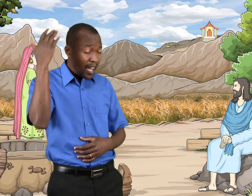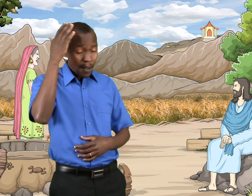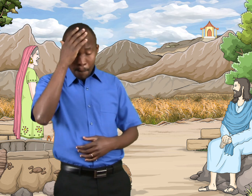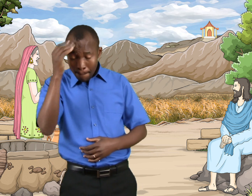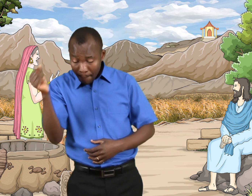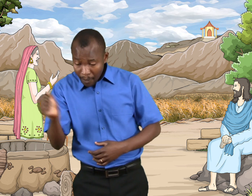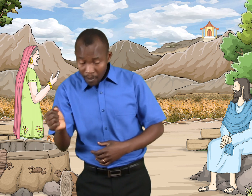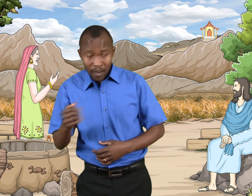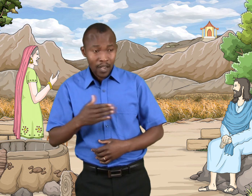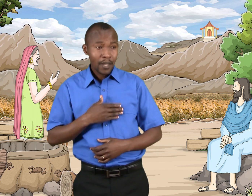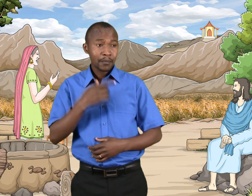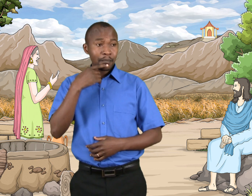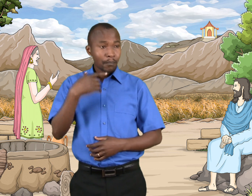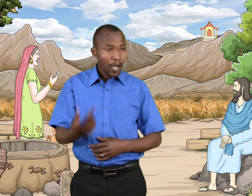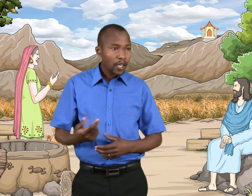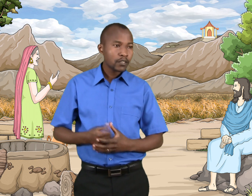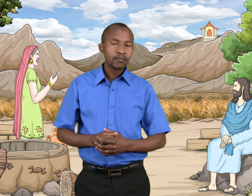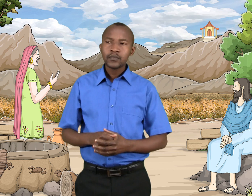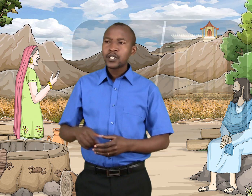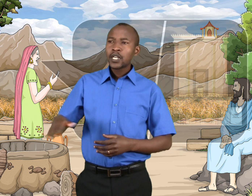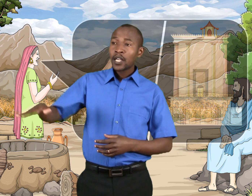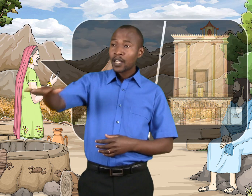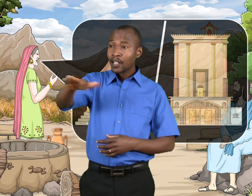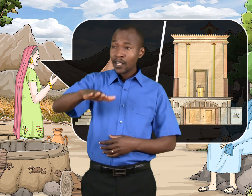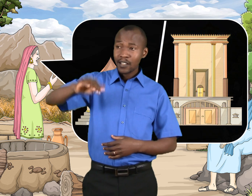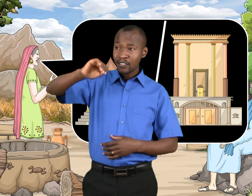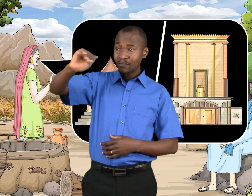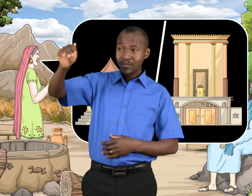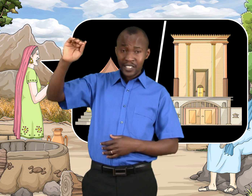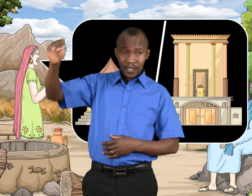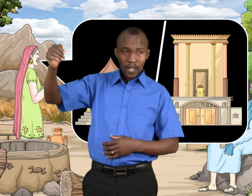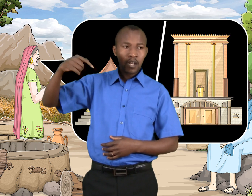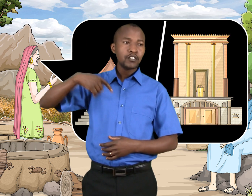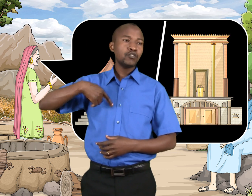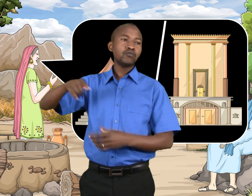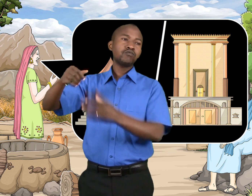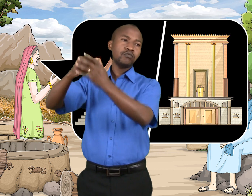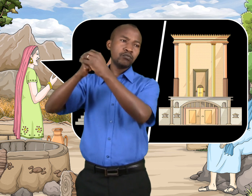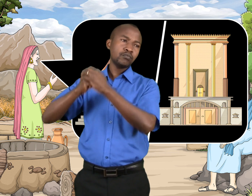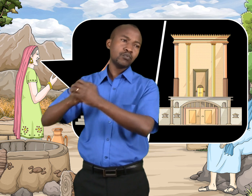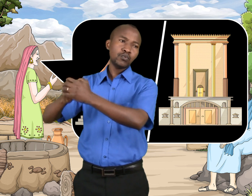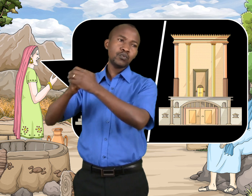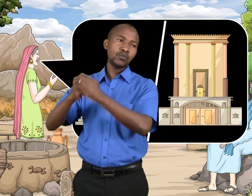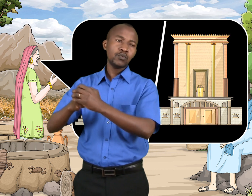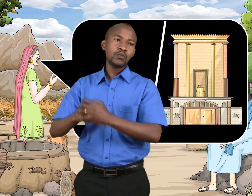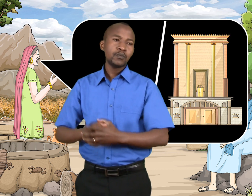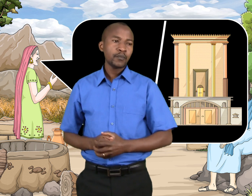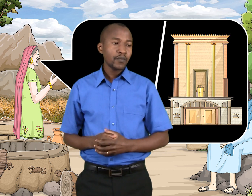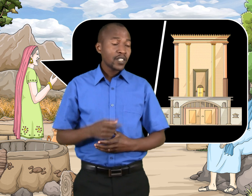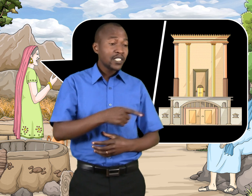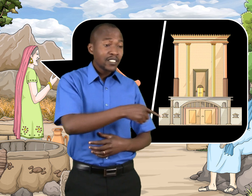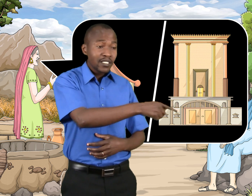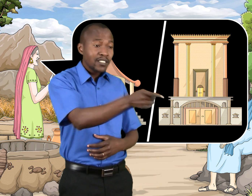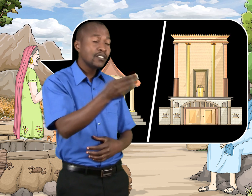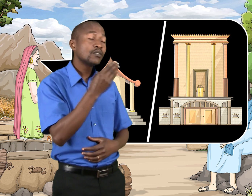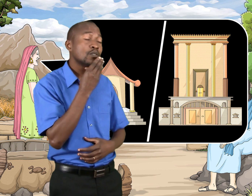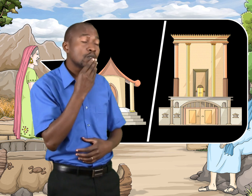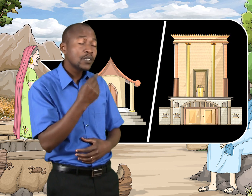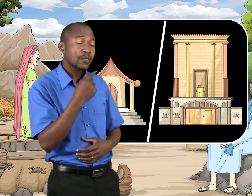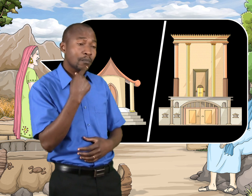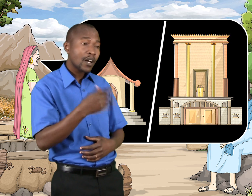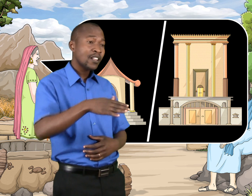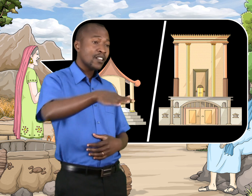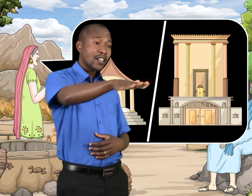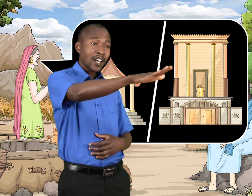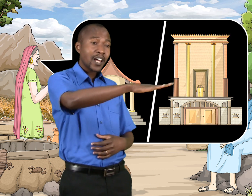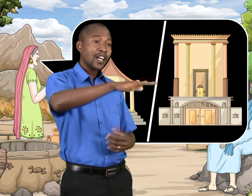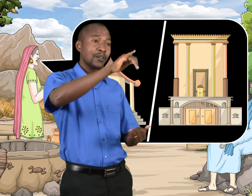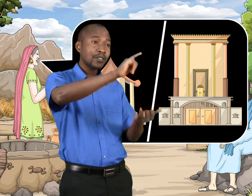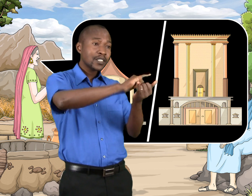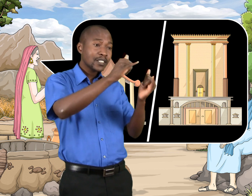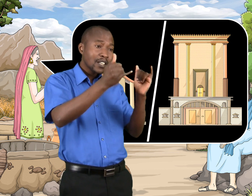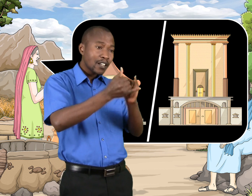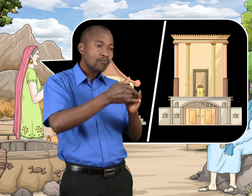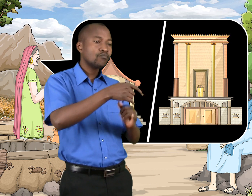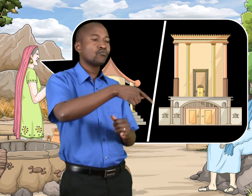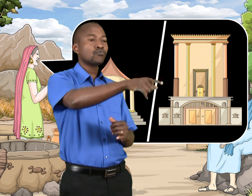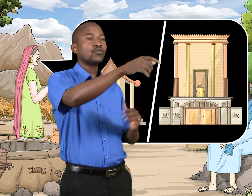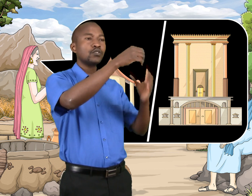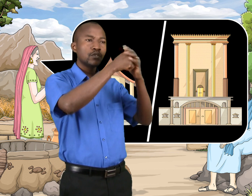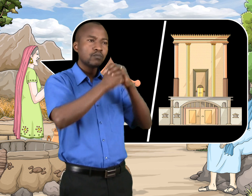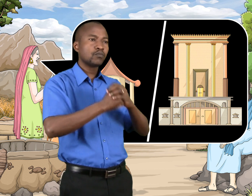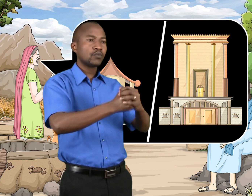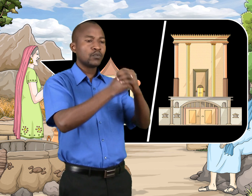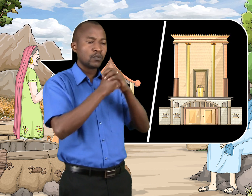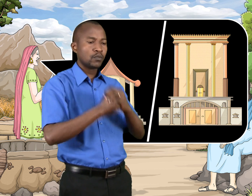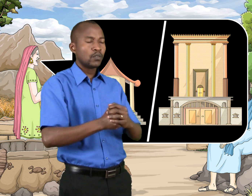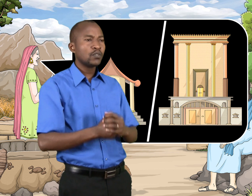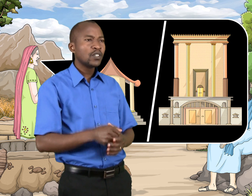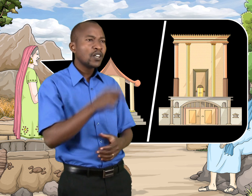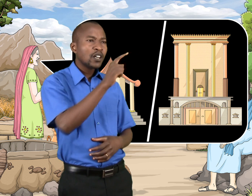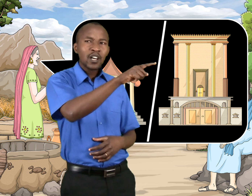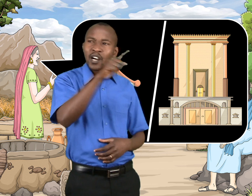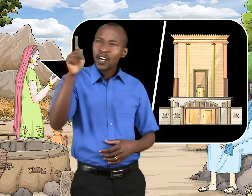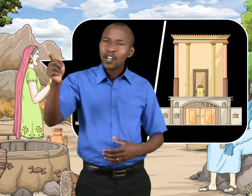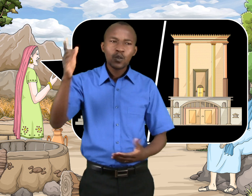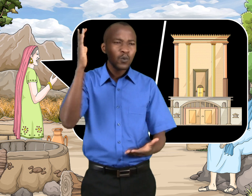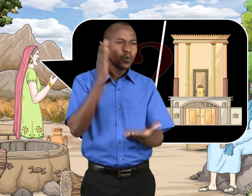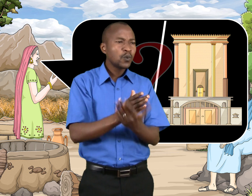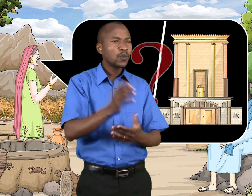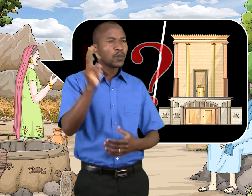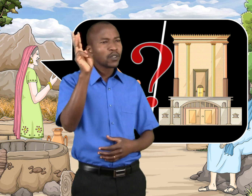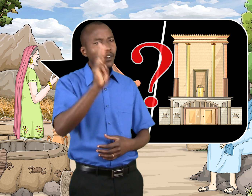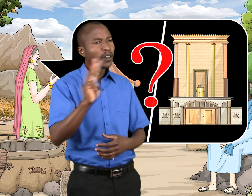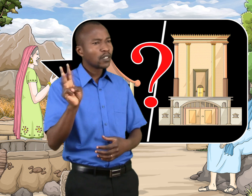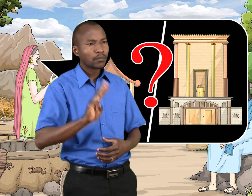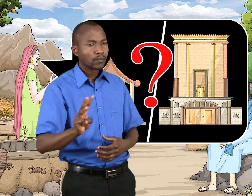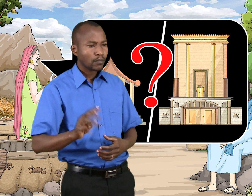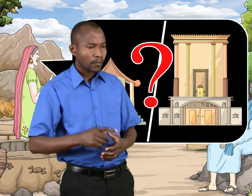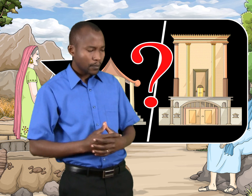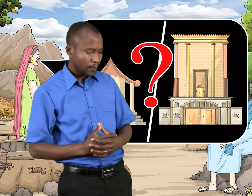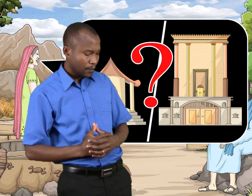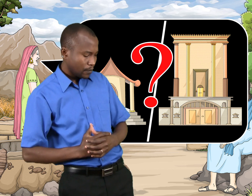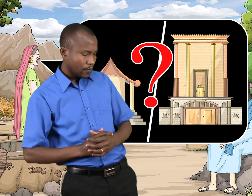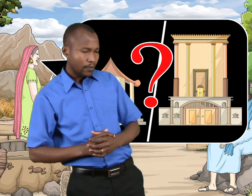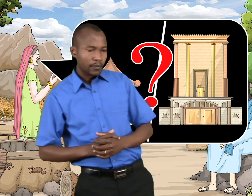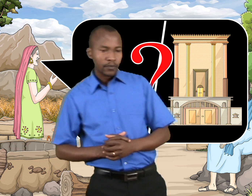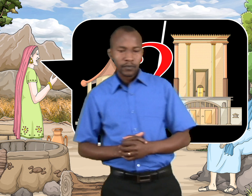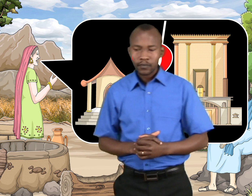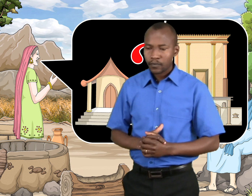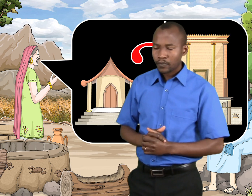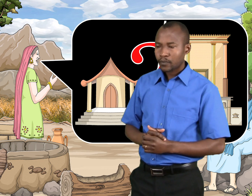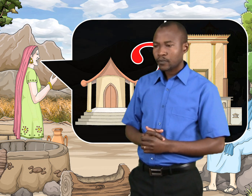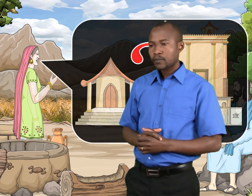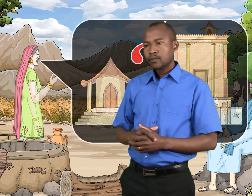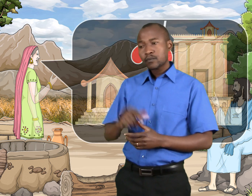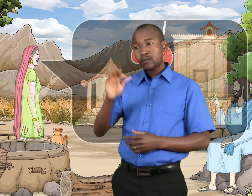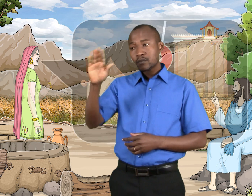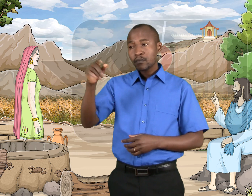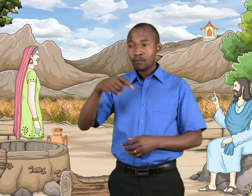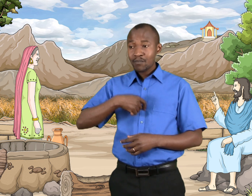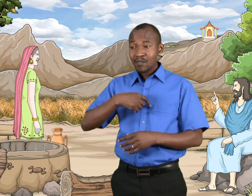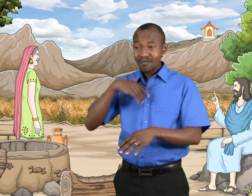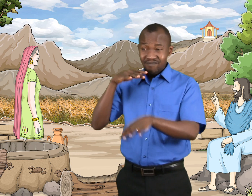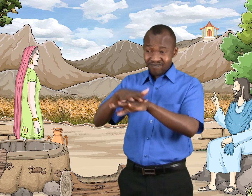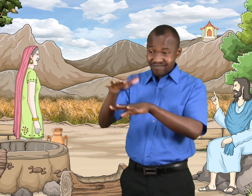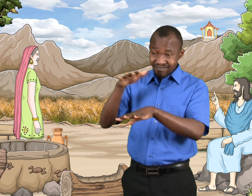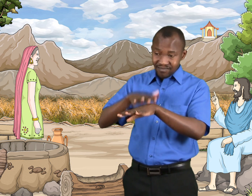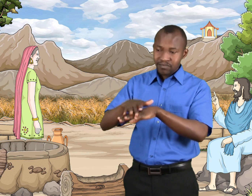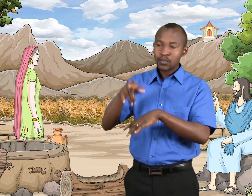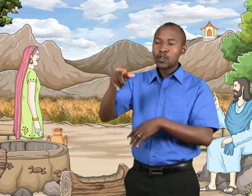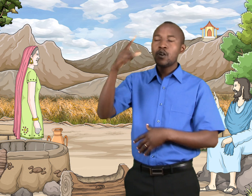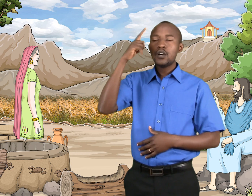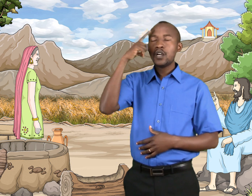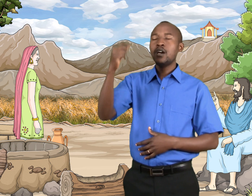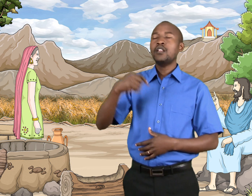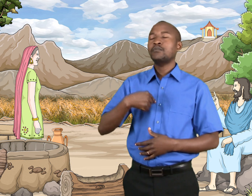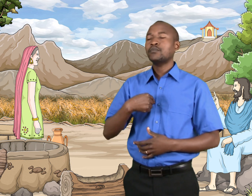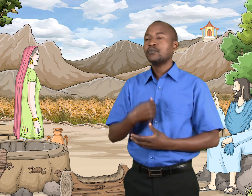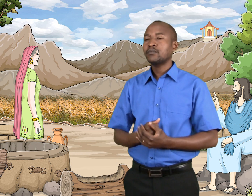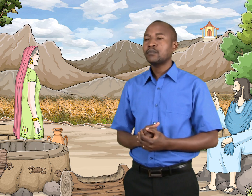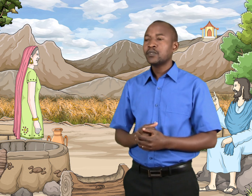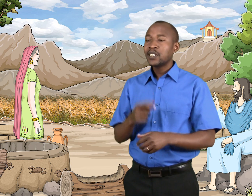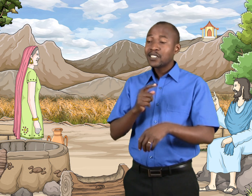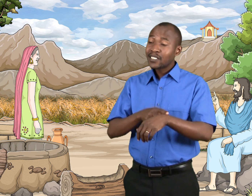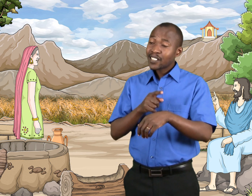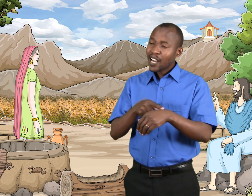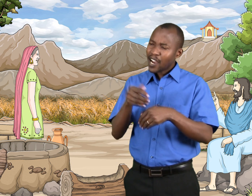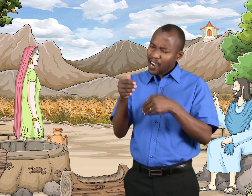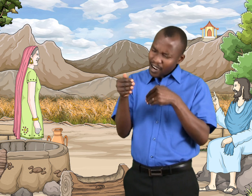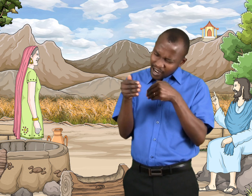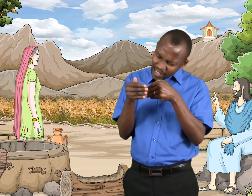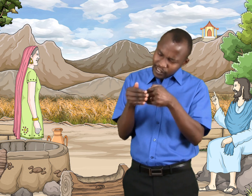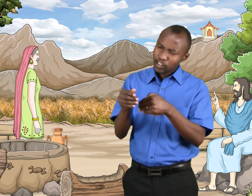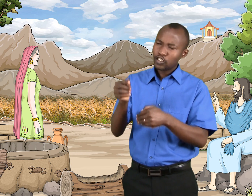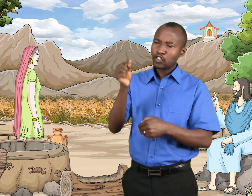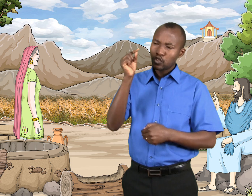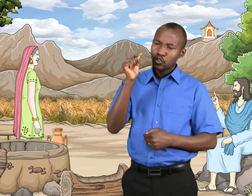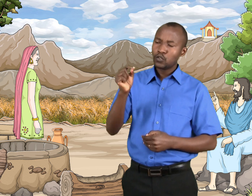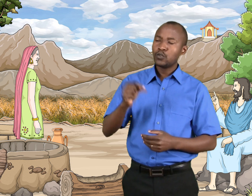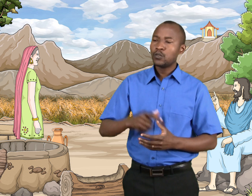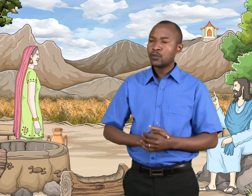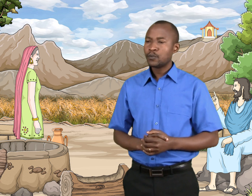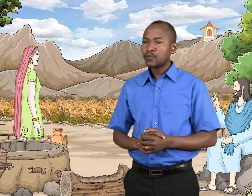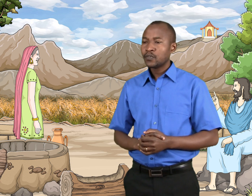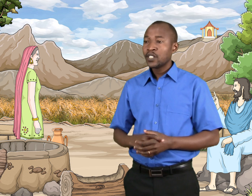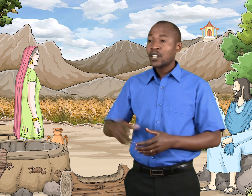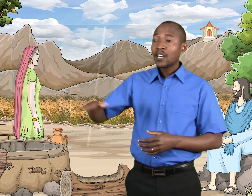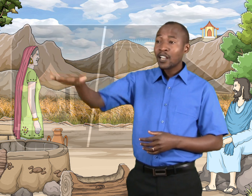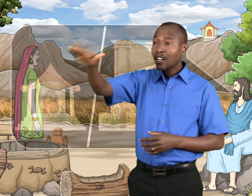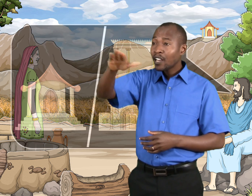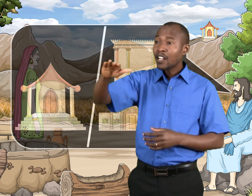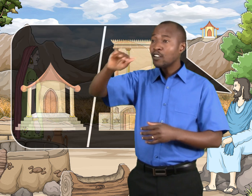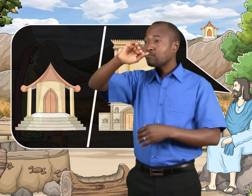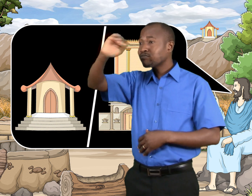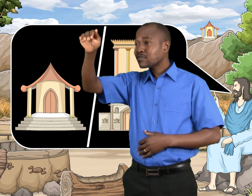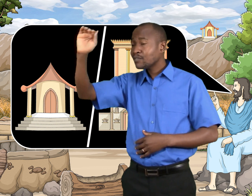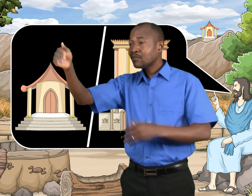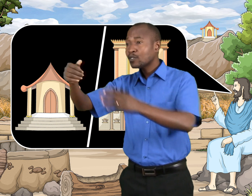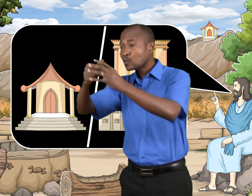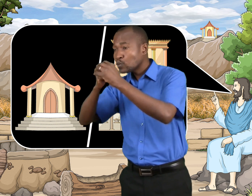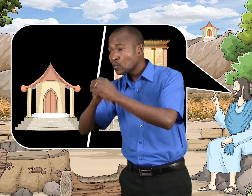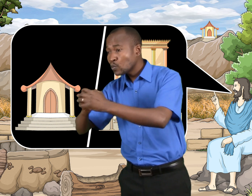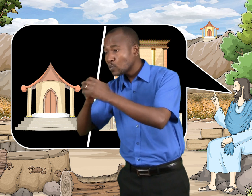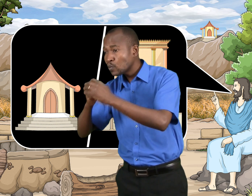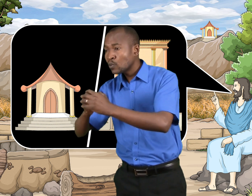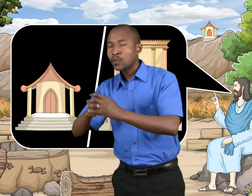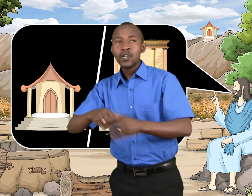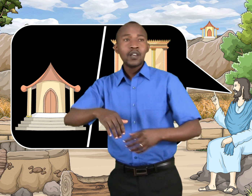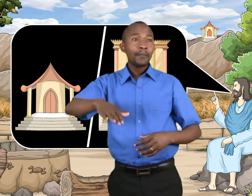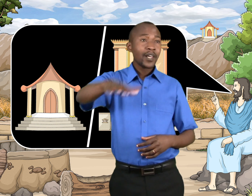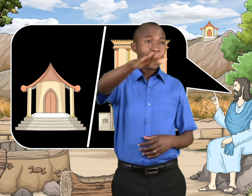Our fathers worshiped on this mountain, but you Jews say that the place where one must worship is in Jerusalem.”